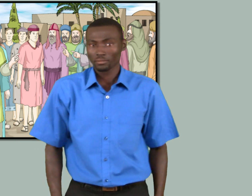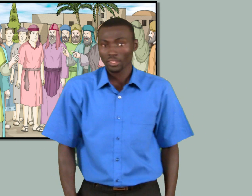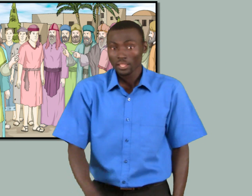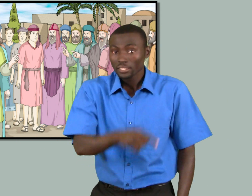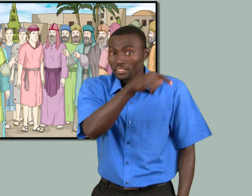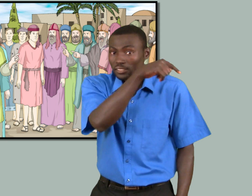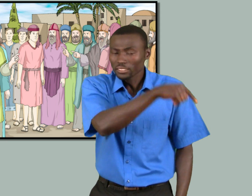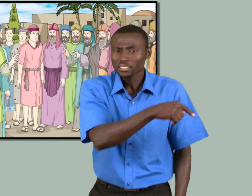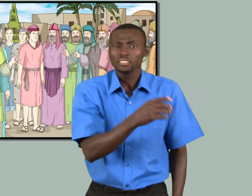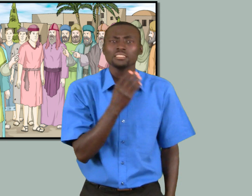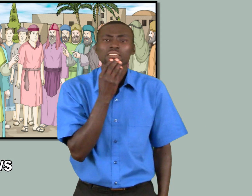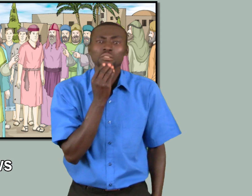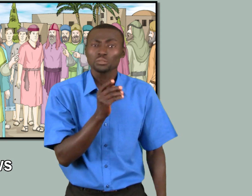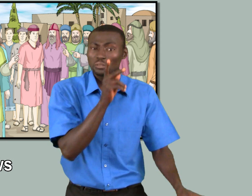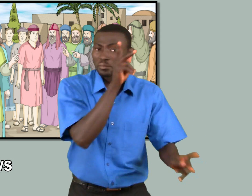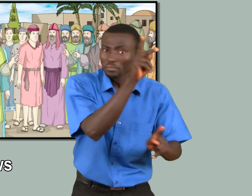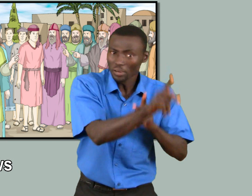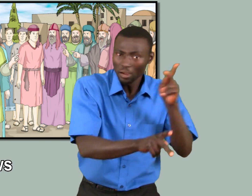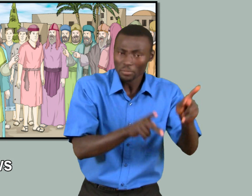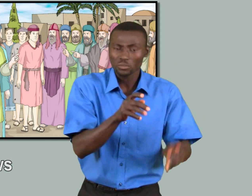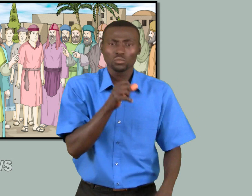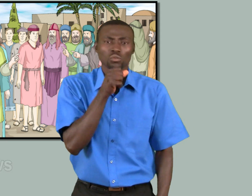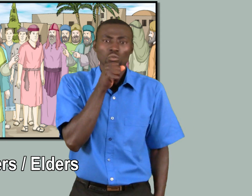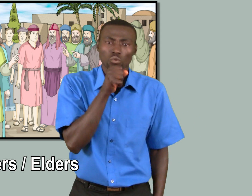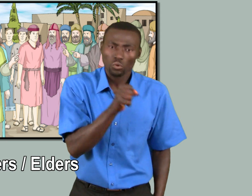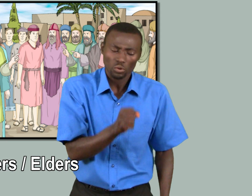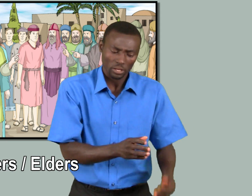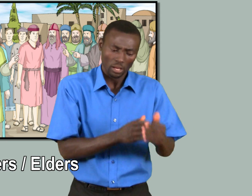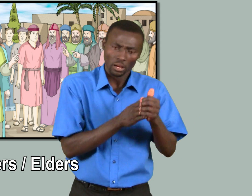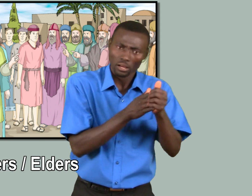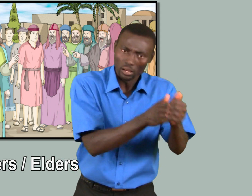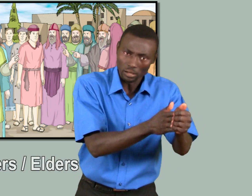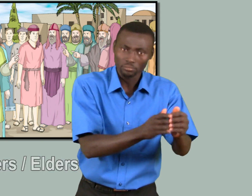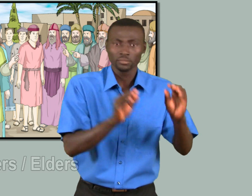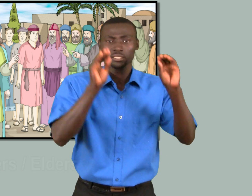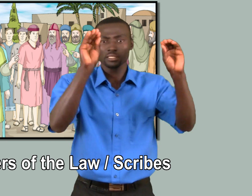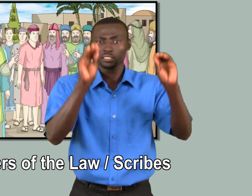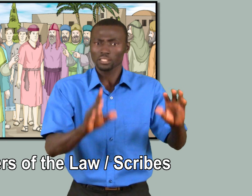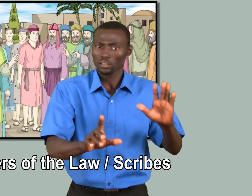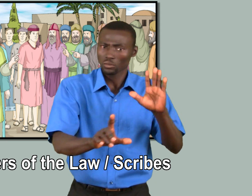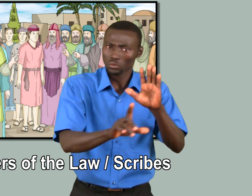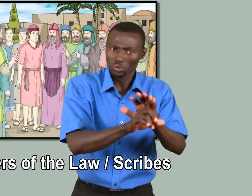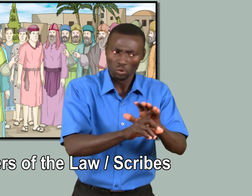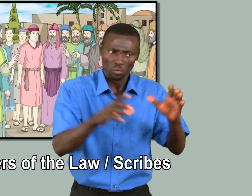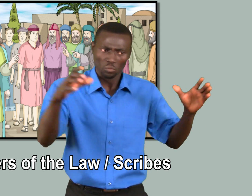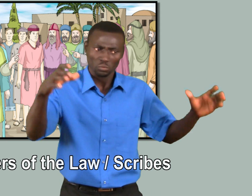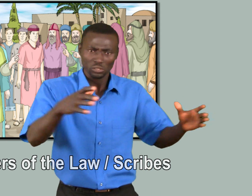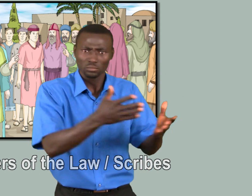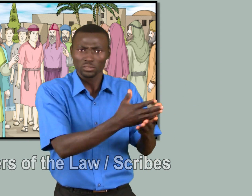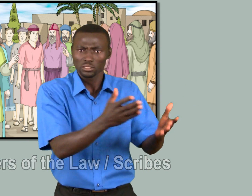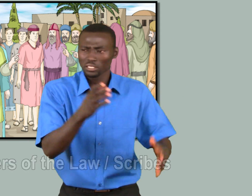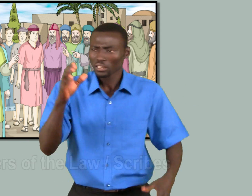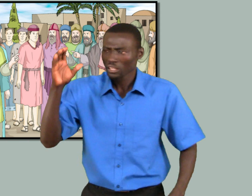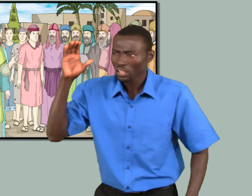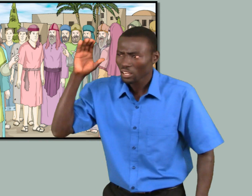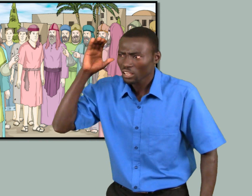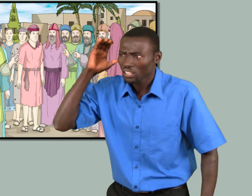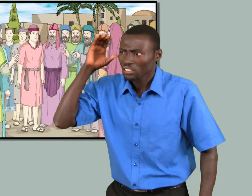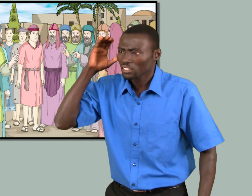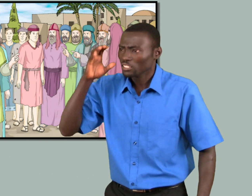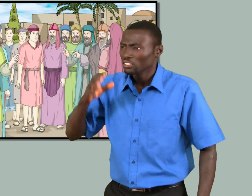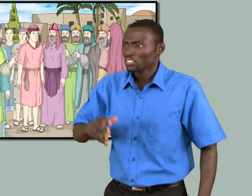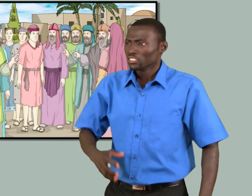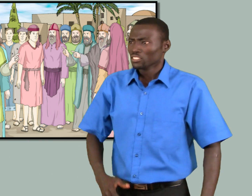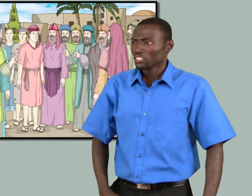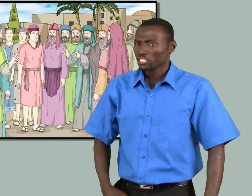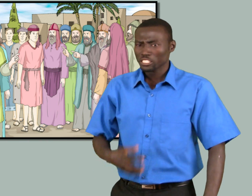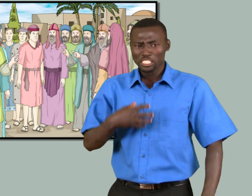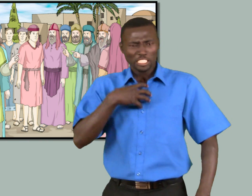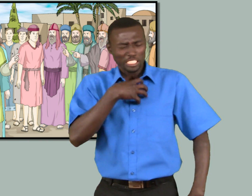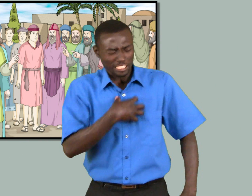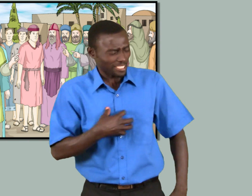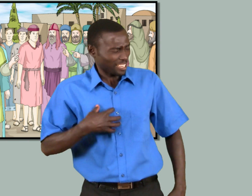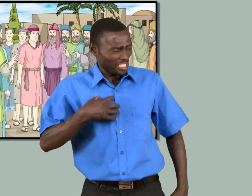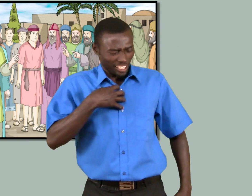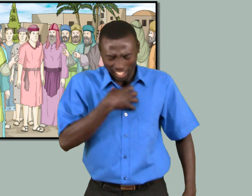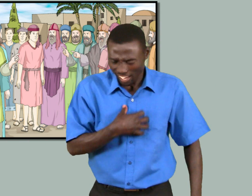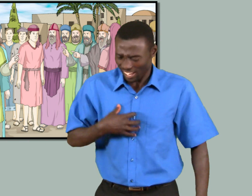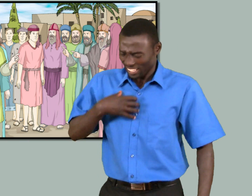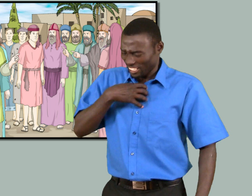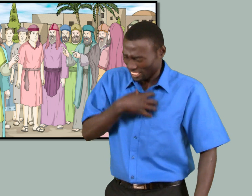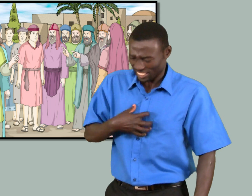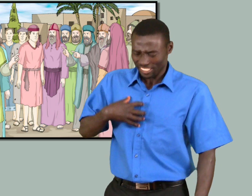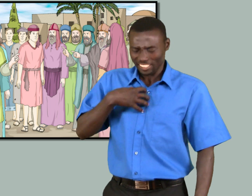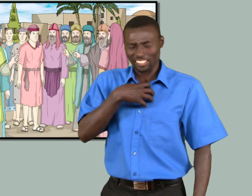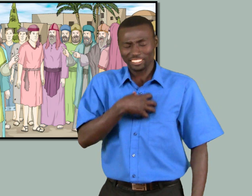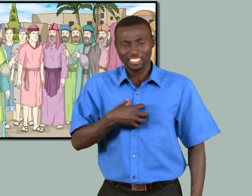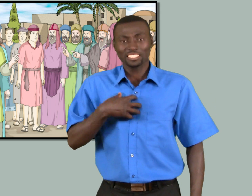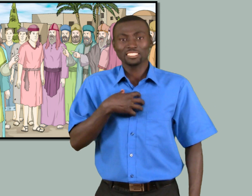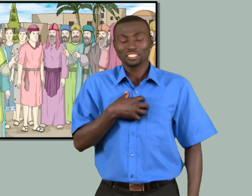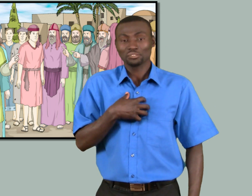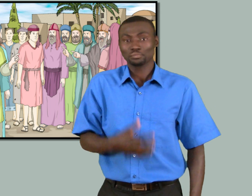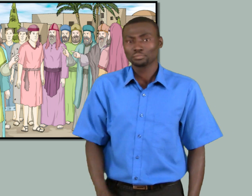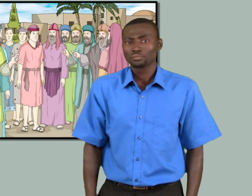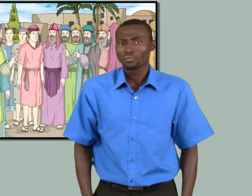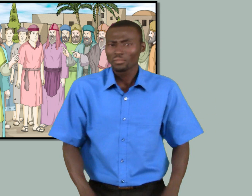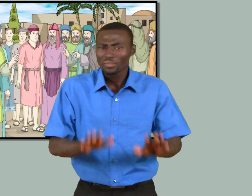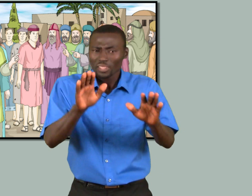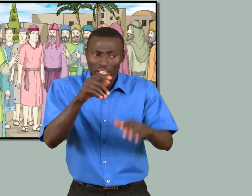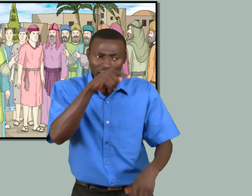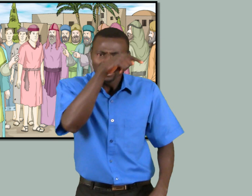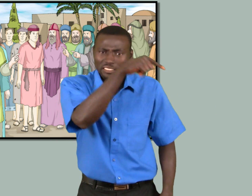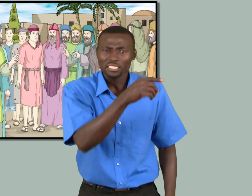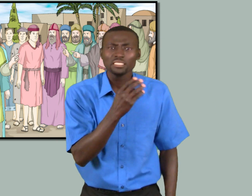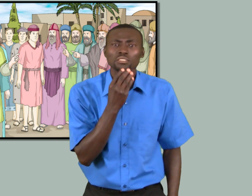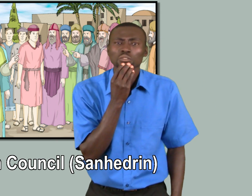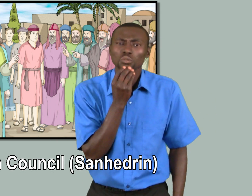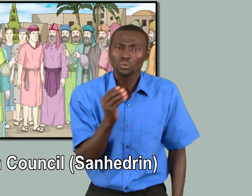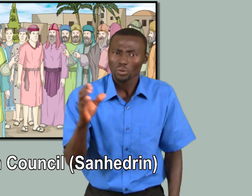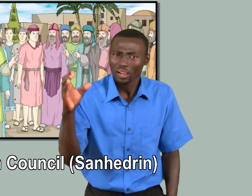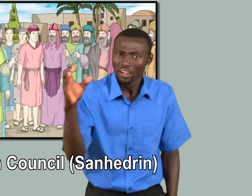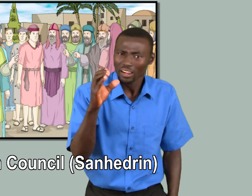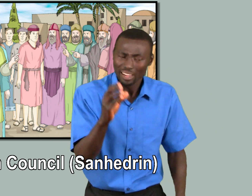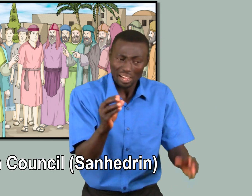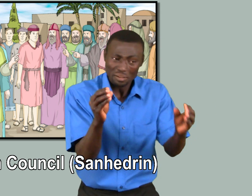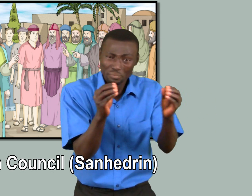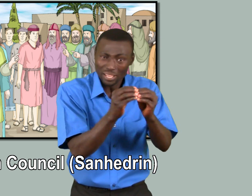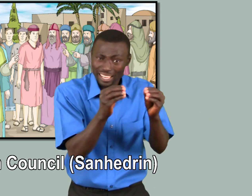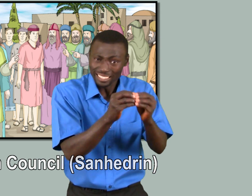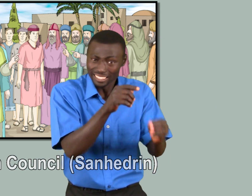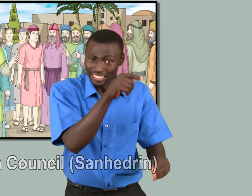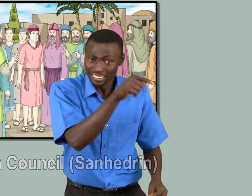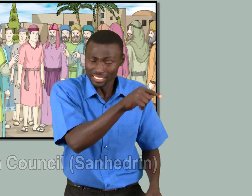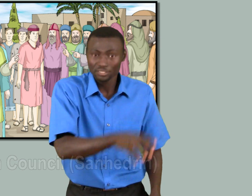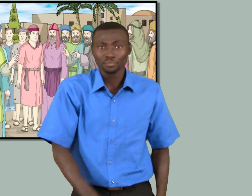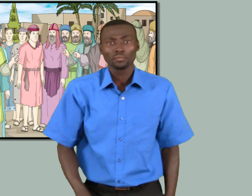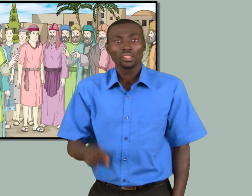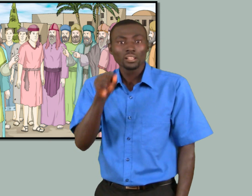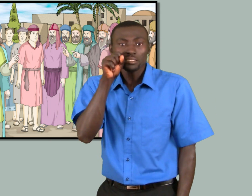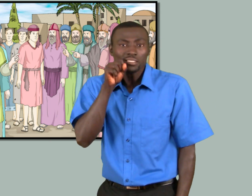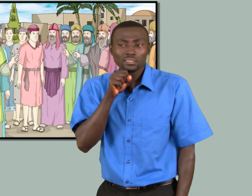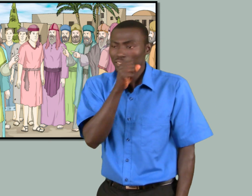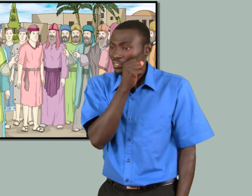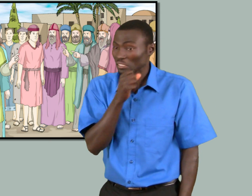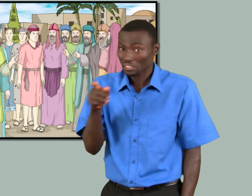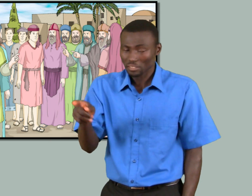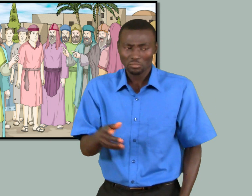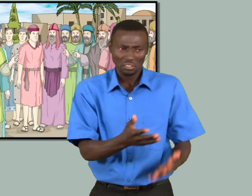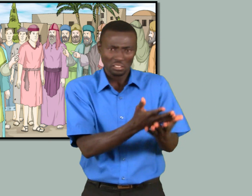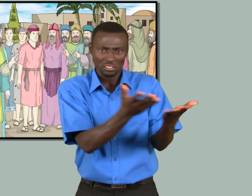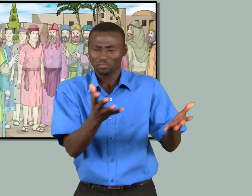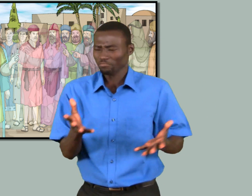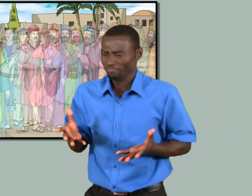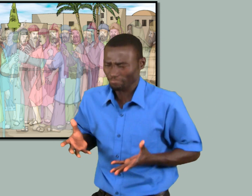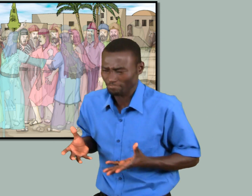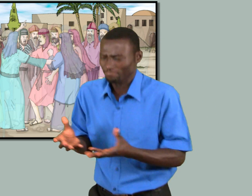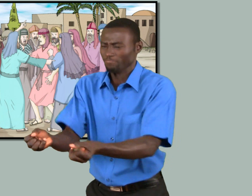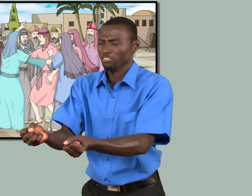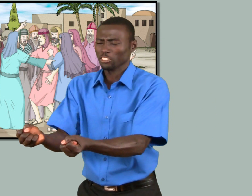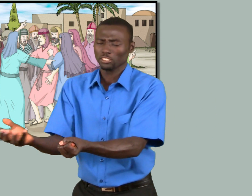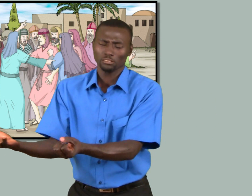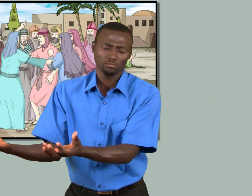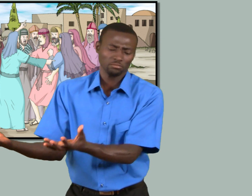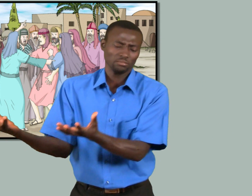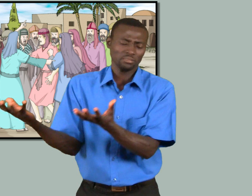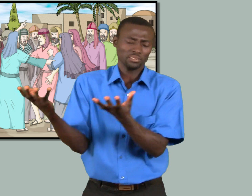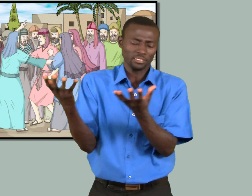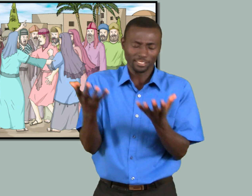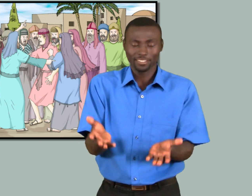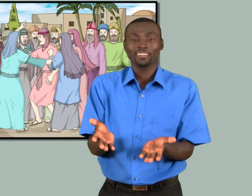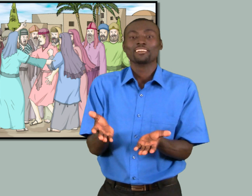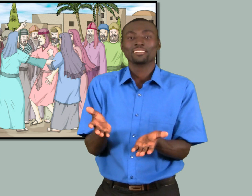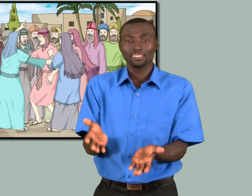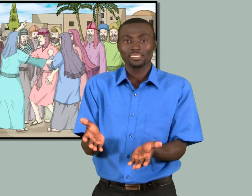So they stirred up the people, elders, and scribes and confronted Stephen.